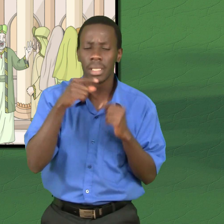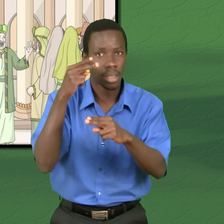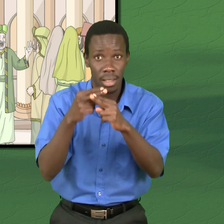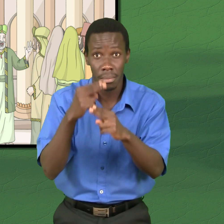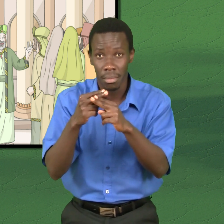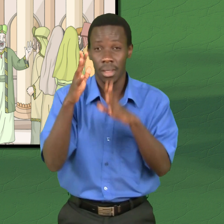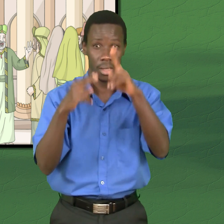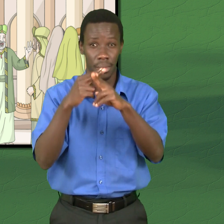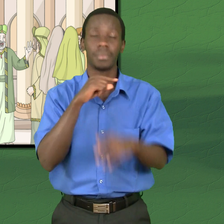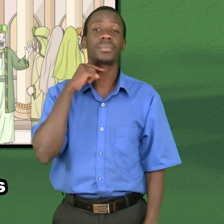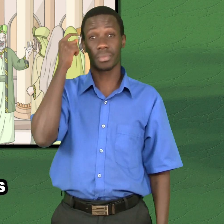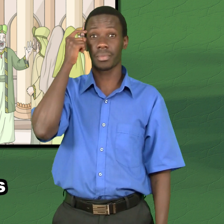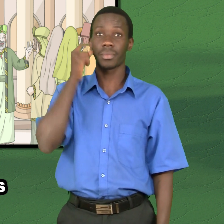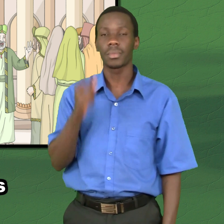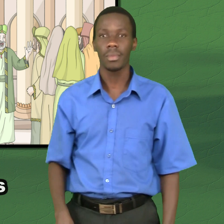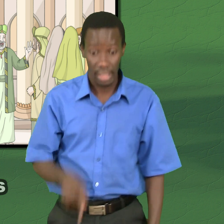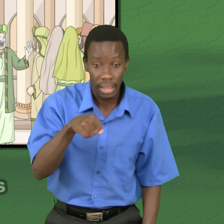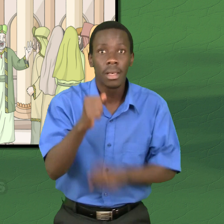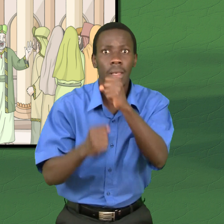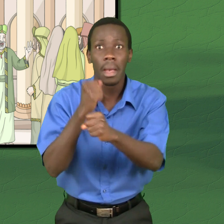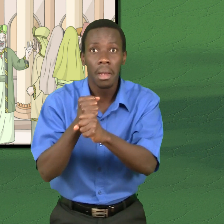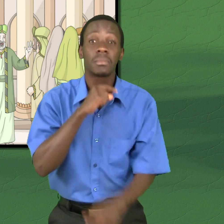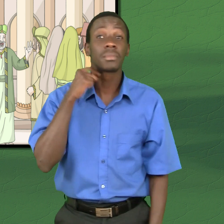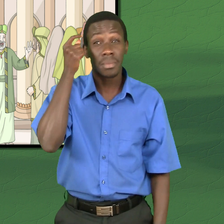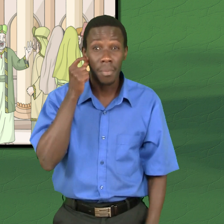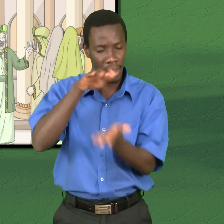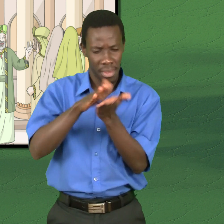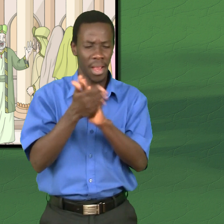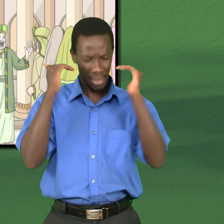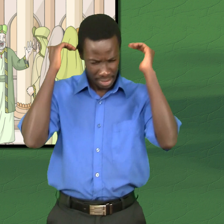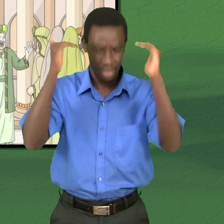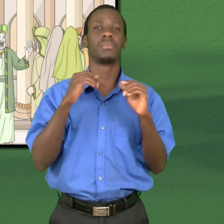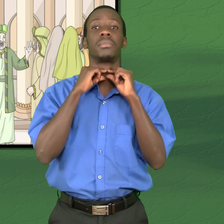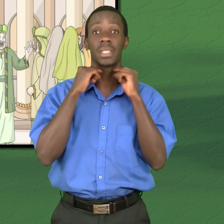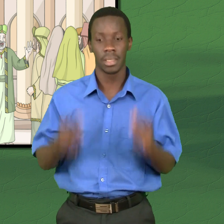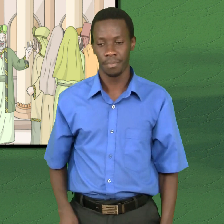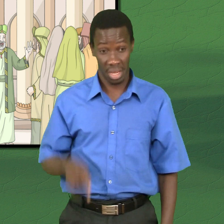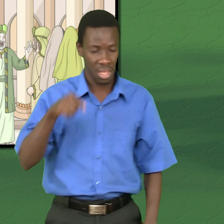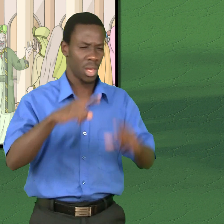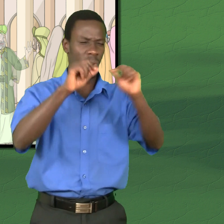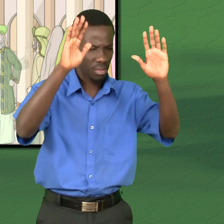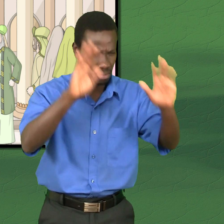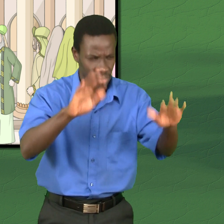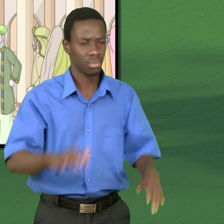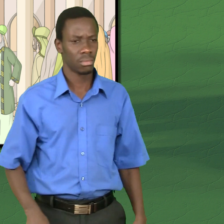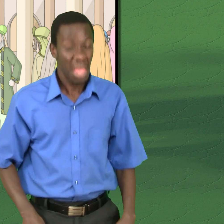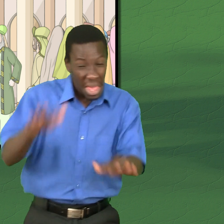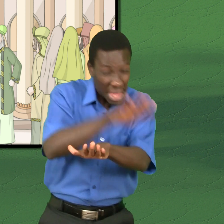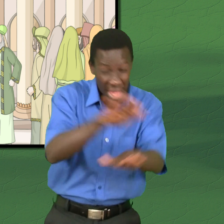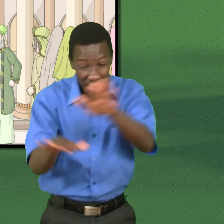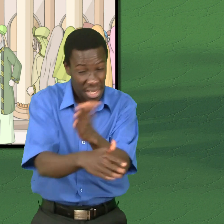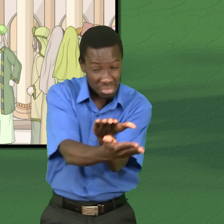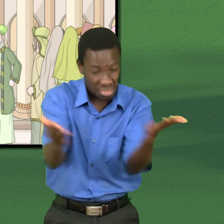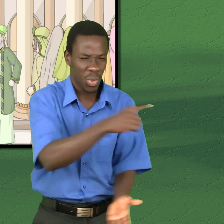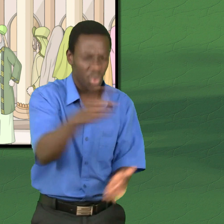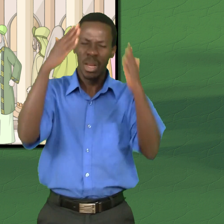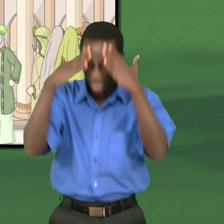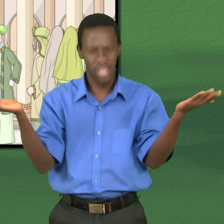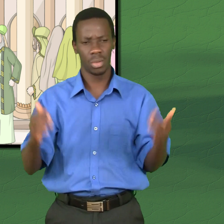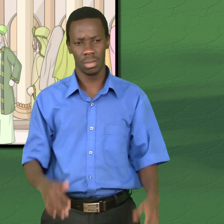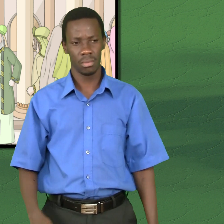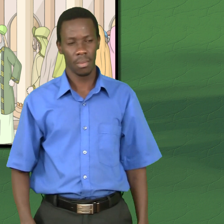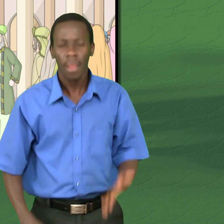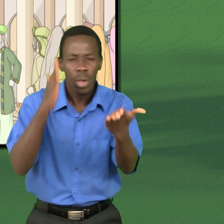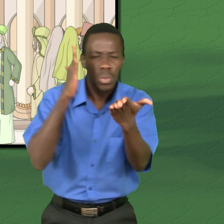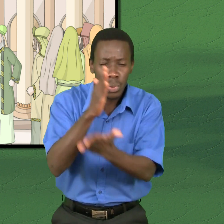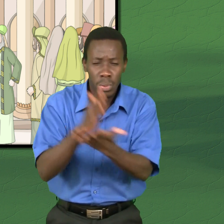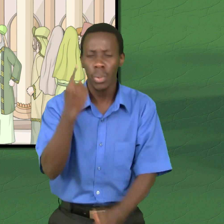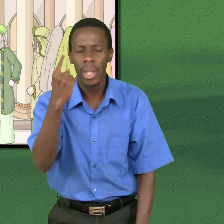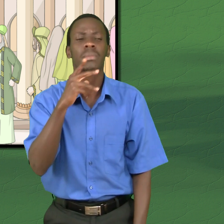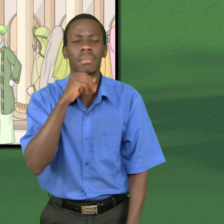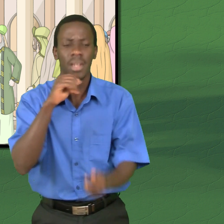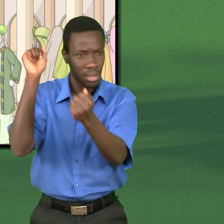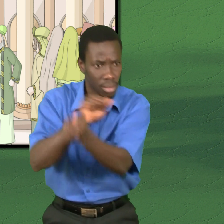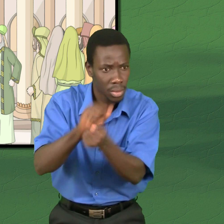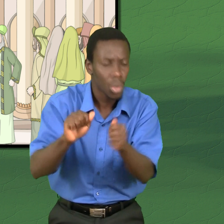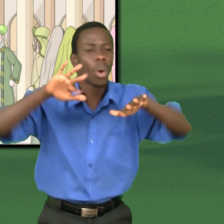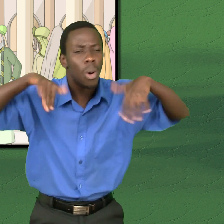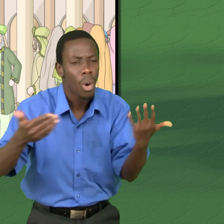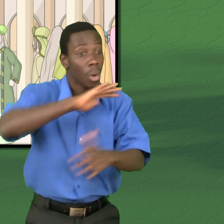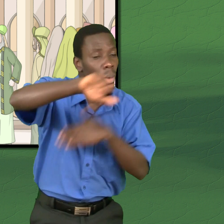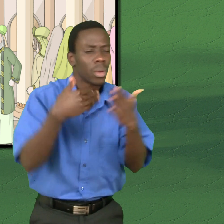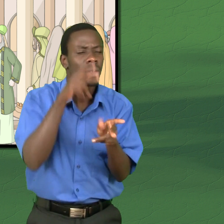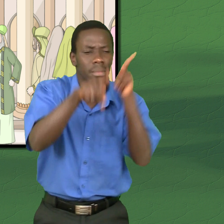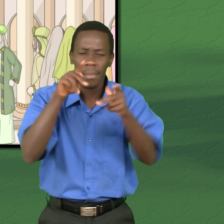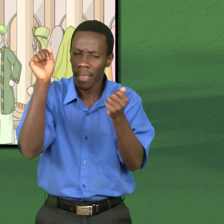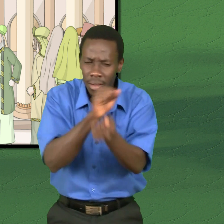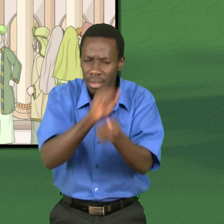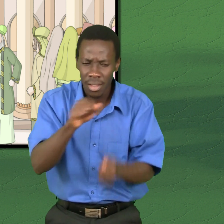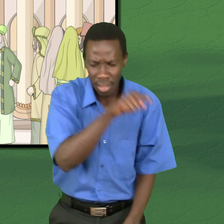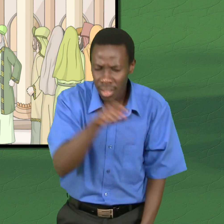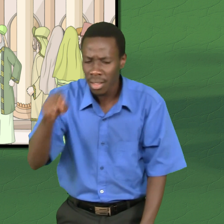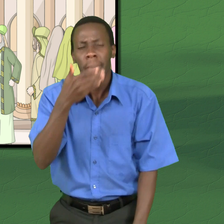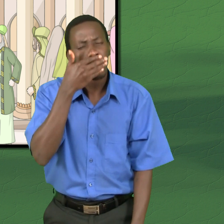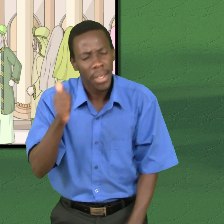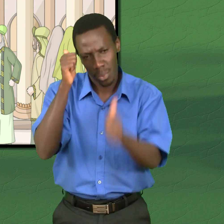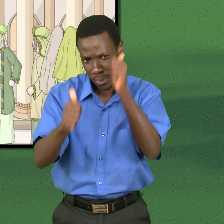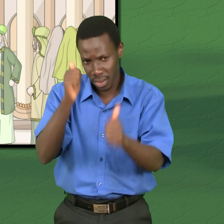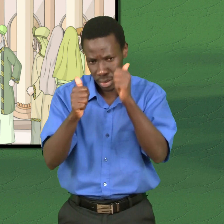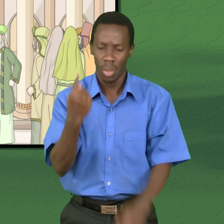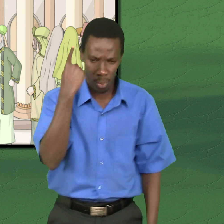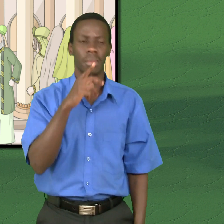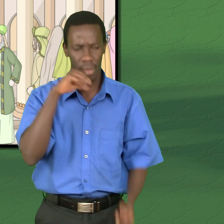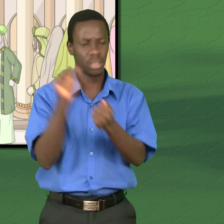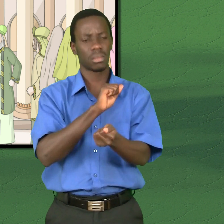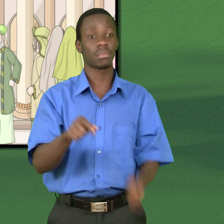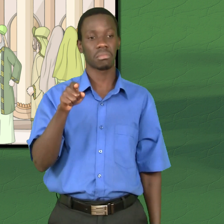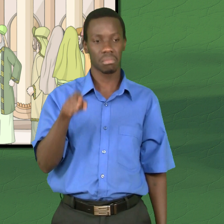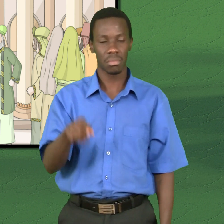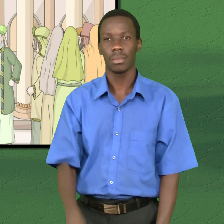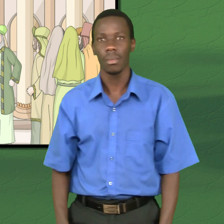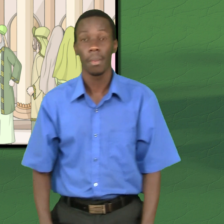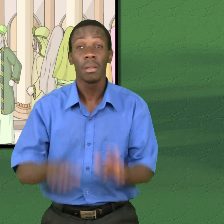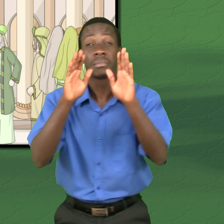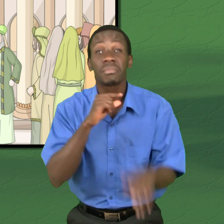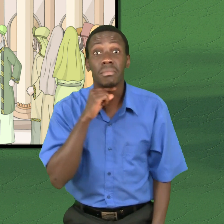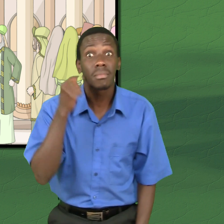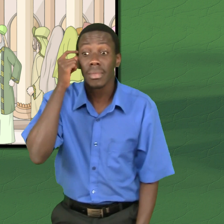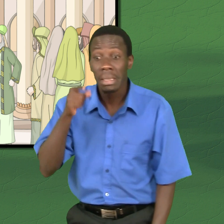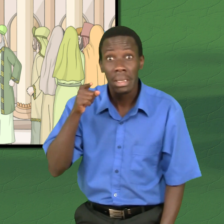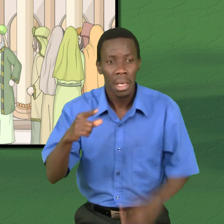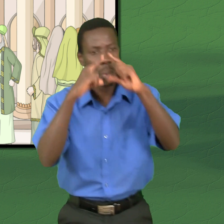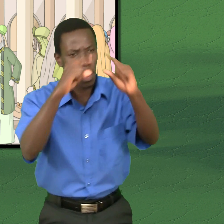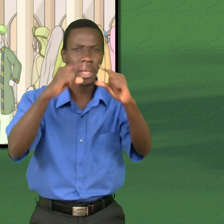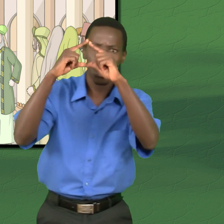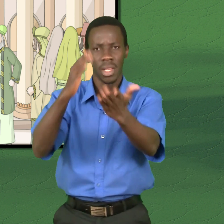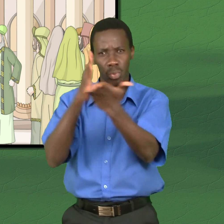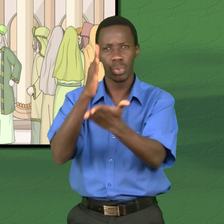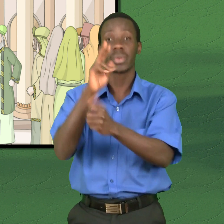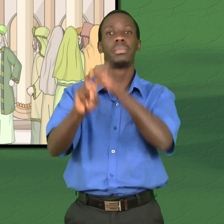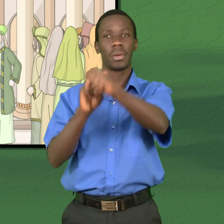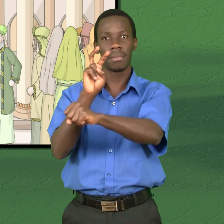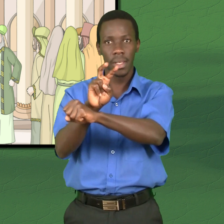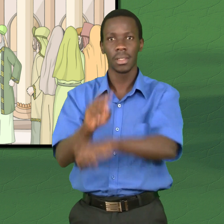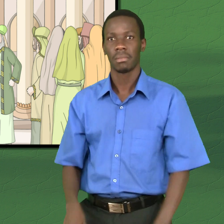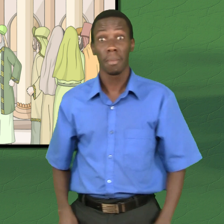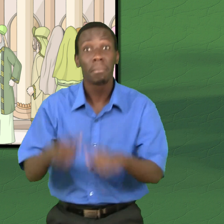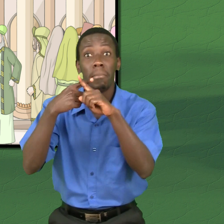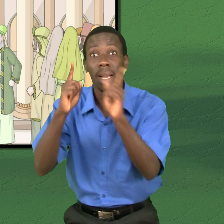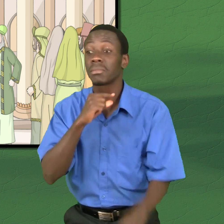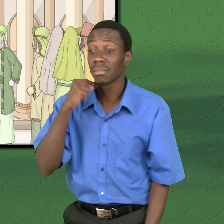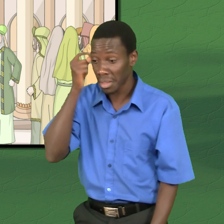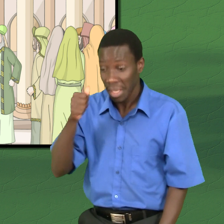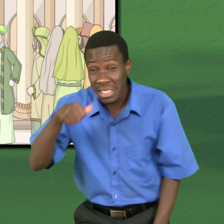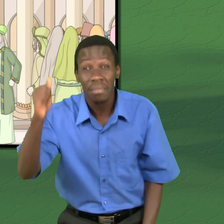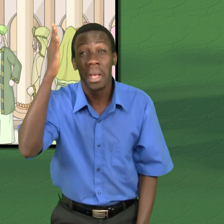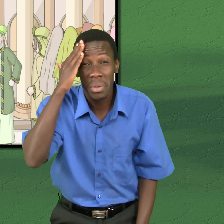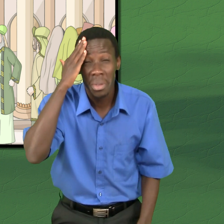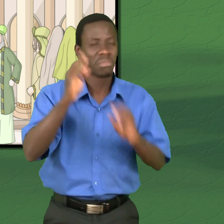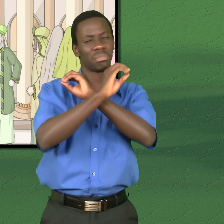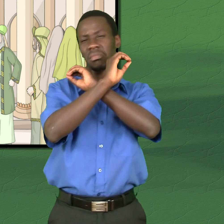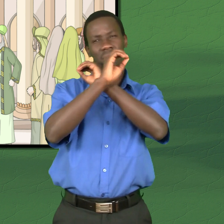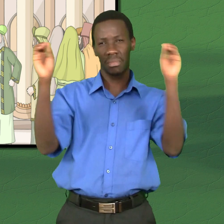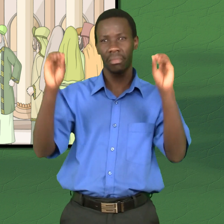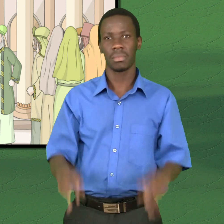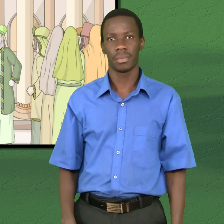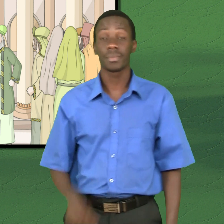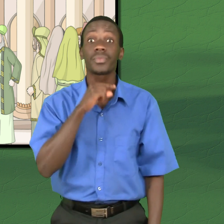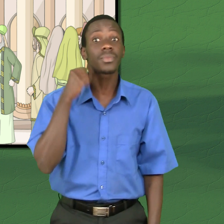You do not realize that it is better for you that one man die for the people than that the whole nation perish.” Caiaphas did not say this on his own.